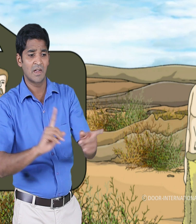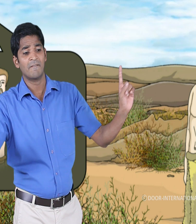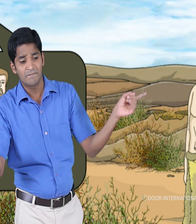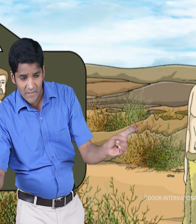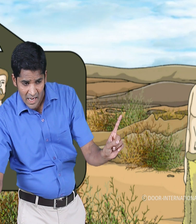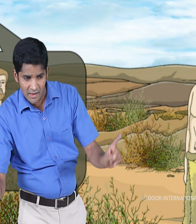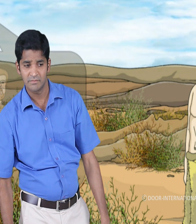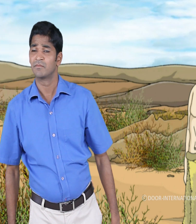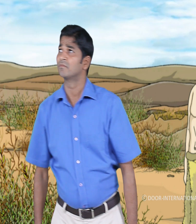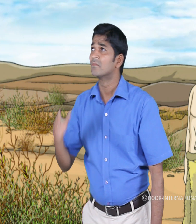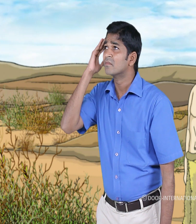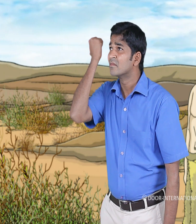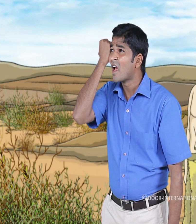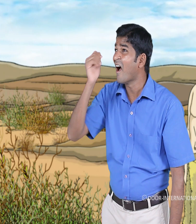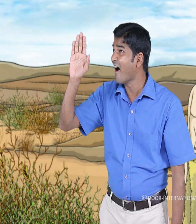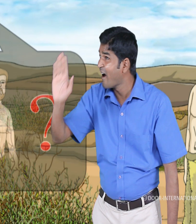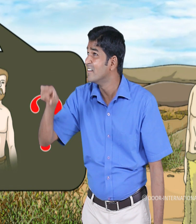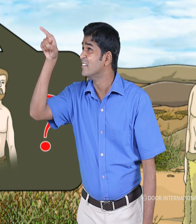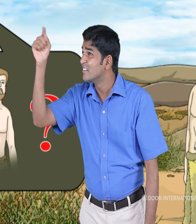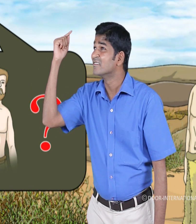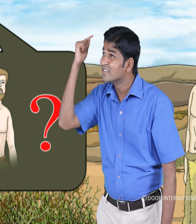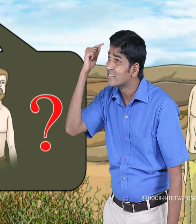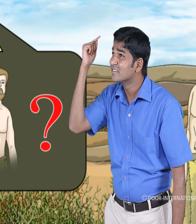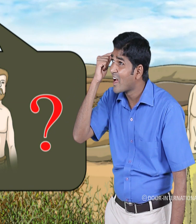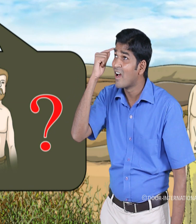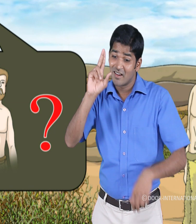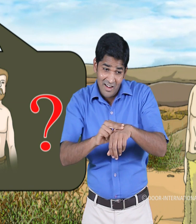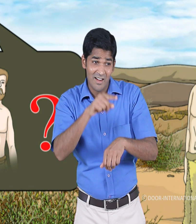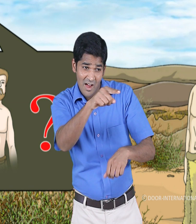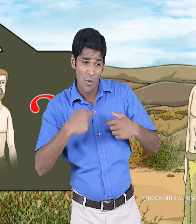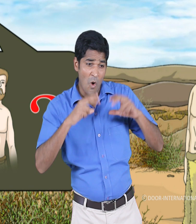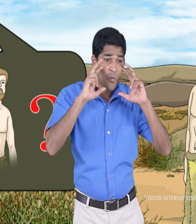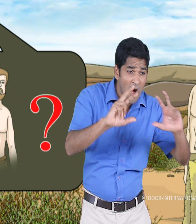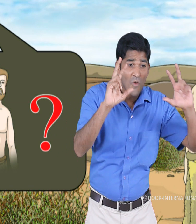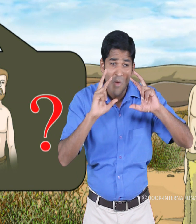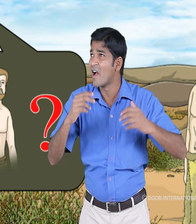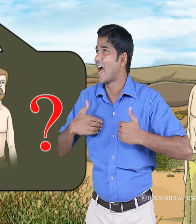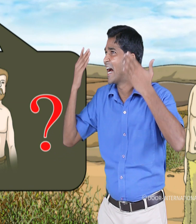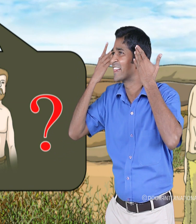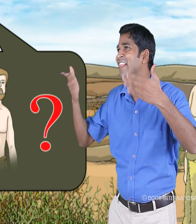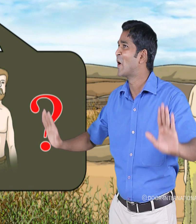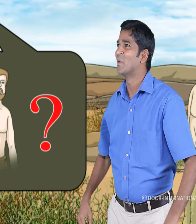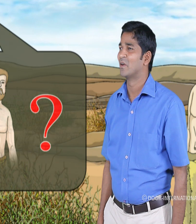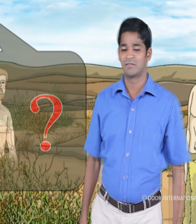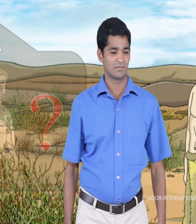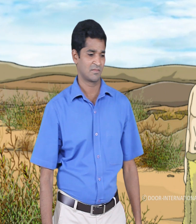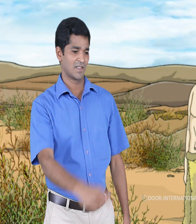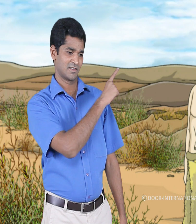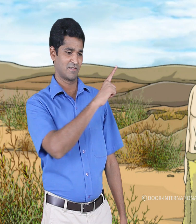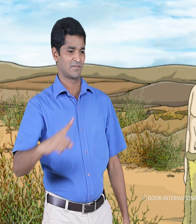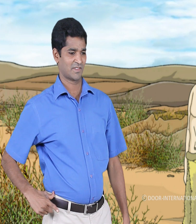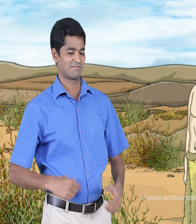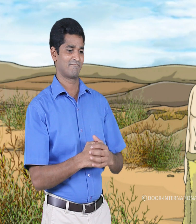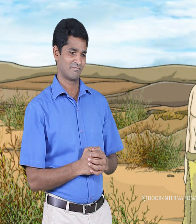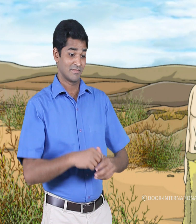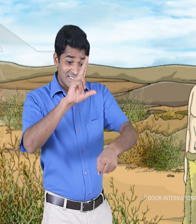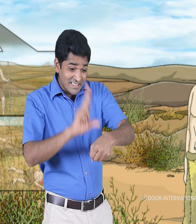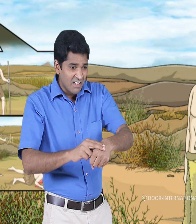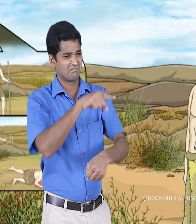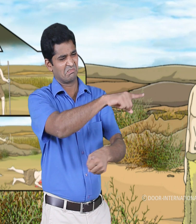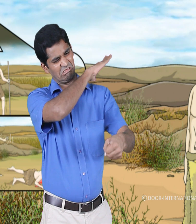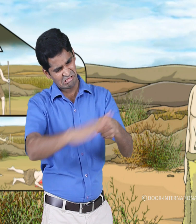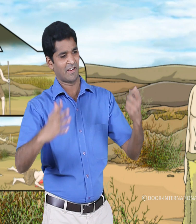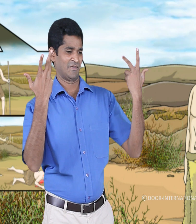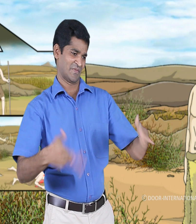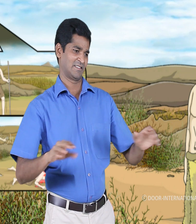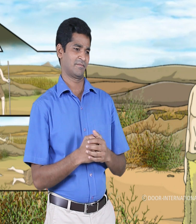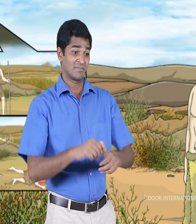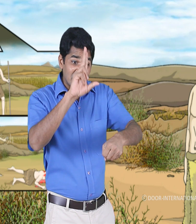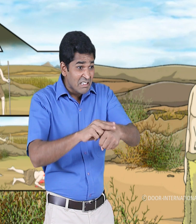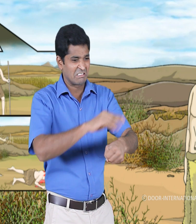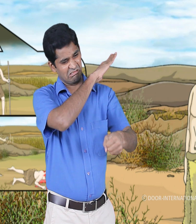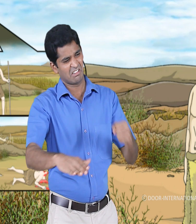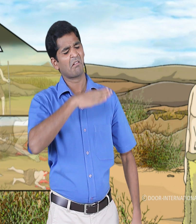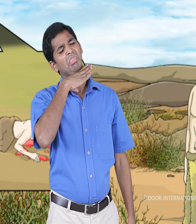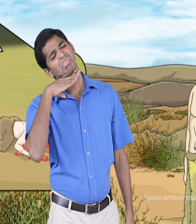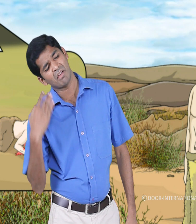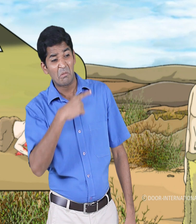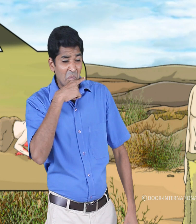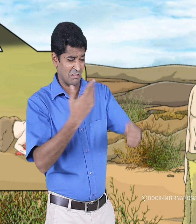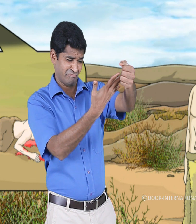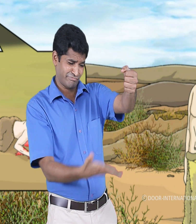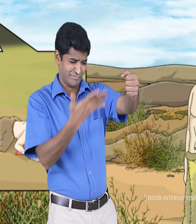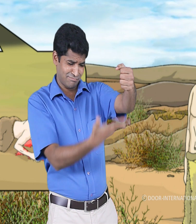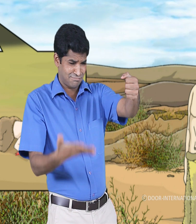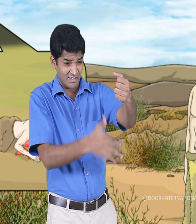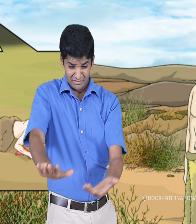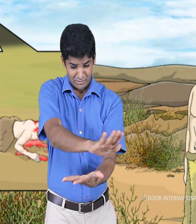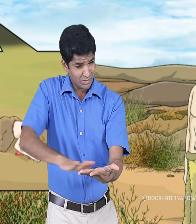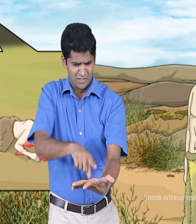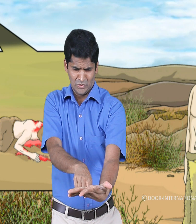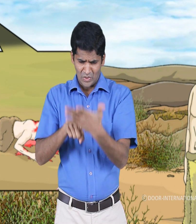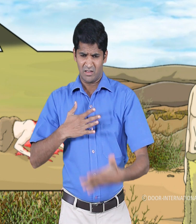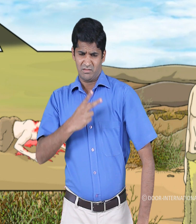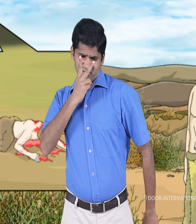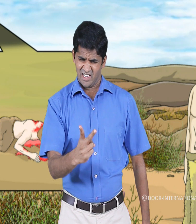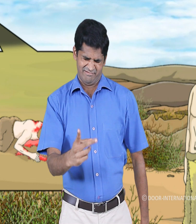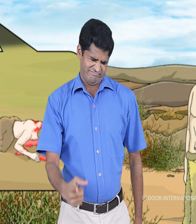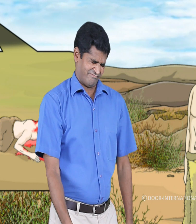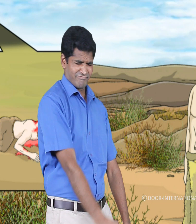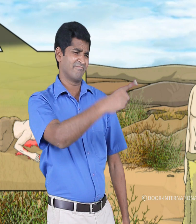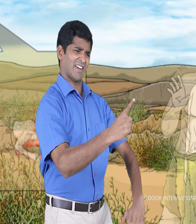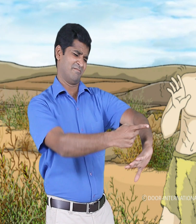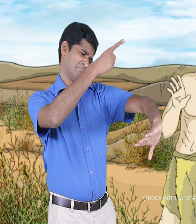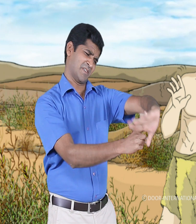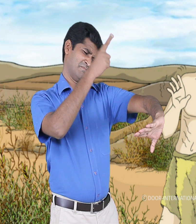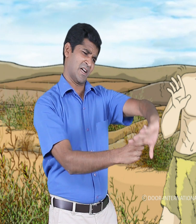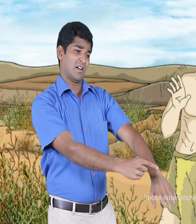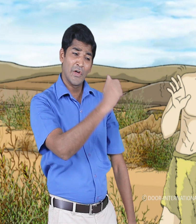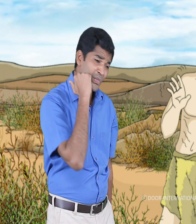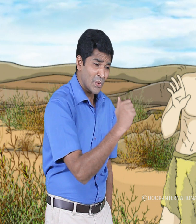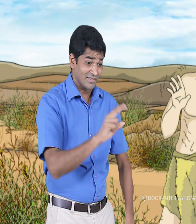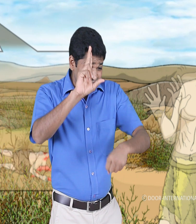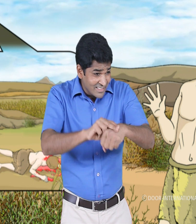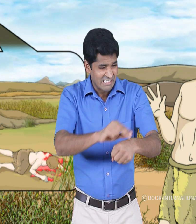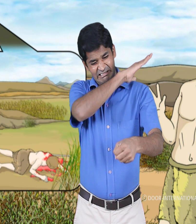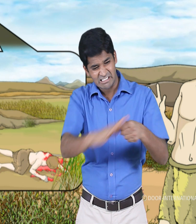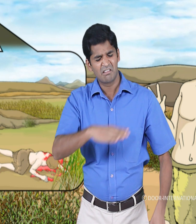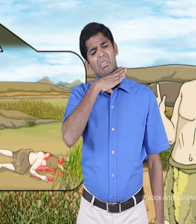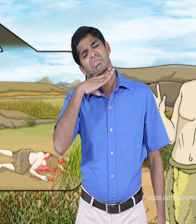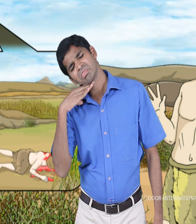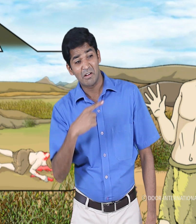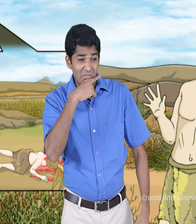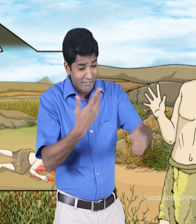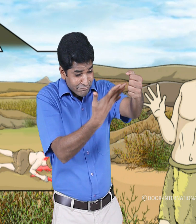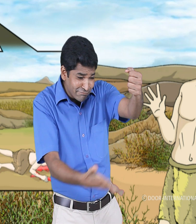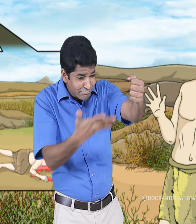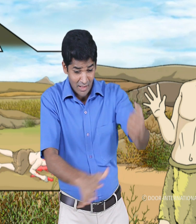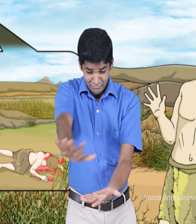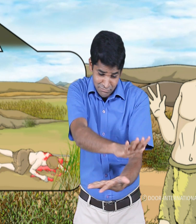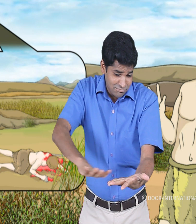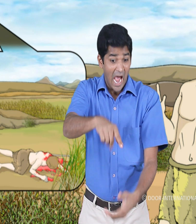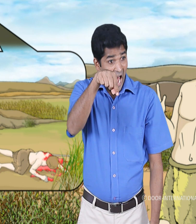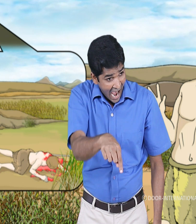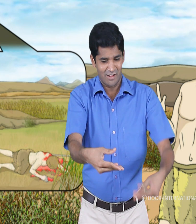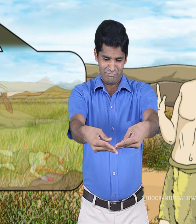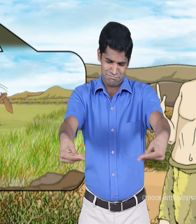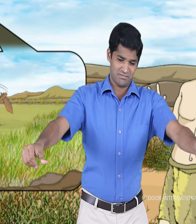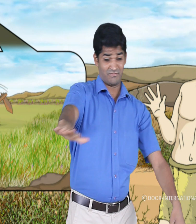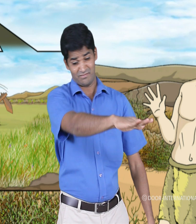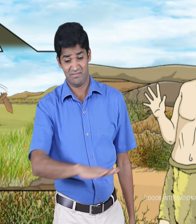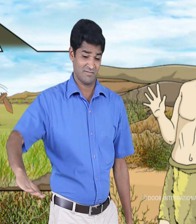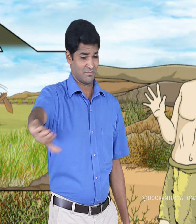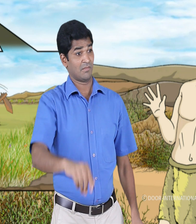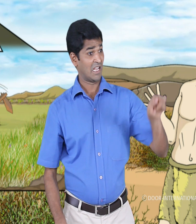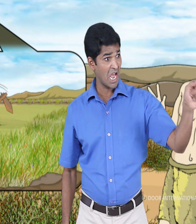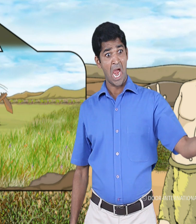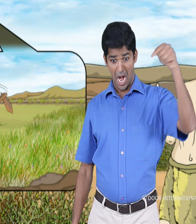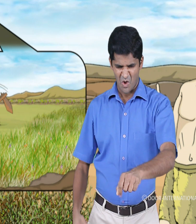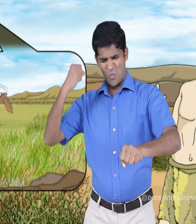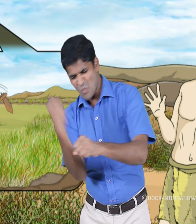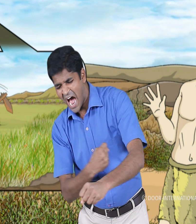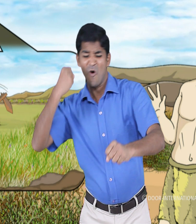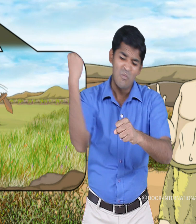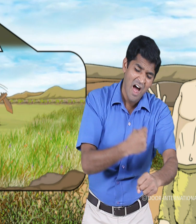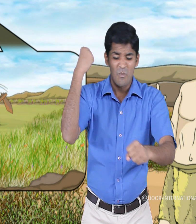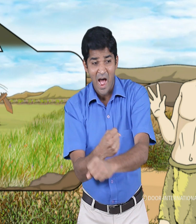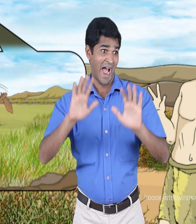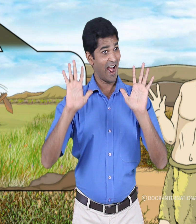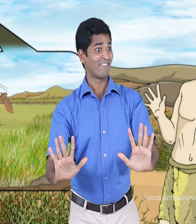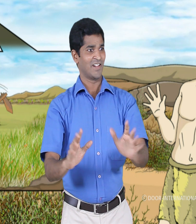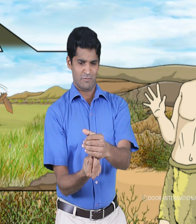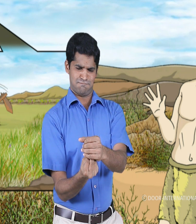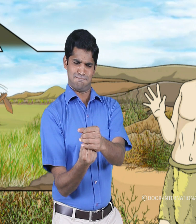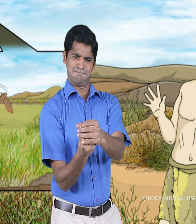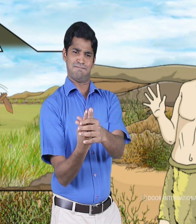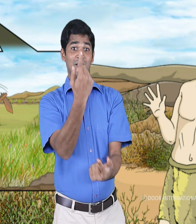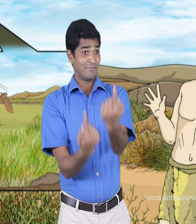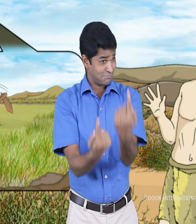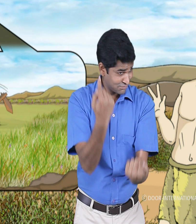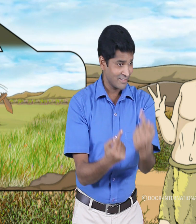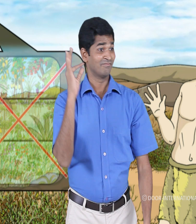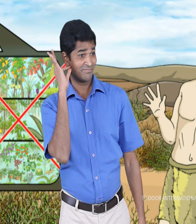“I do not know!” he answered. “Am I my brother’s keeper?” “What have you done?” replied the LORD. “The voice of your brother’s blood cries out to Me from the ground. Now you are cursed and banished from the ground, which has opened its mouth to receive your brother’s blood from your hand.